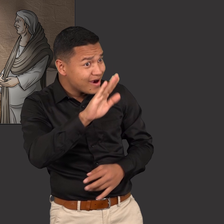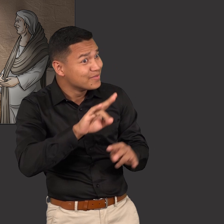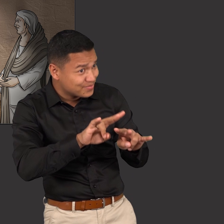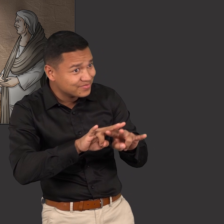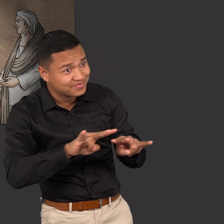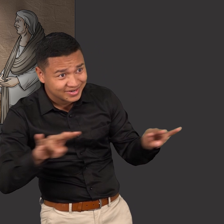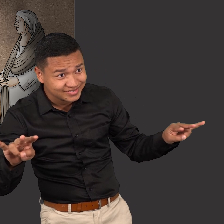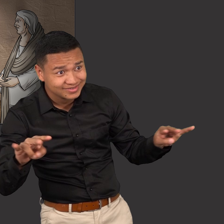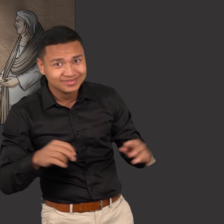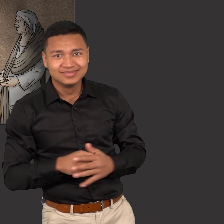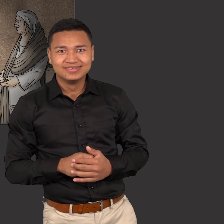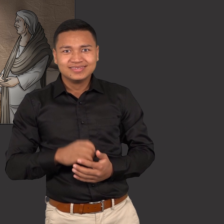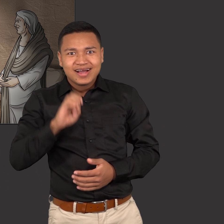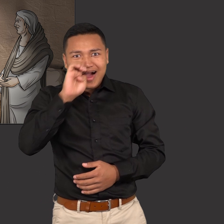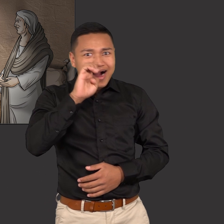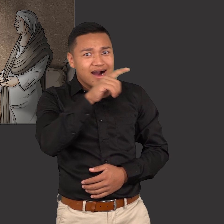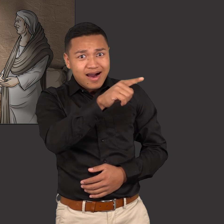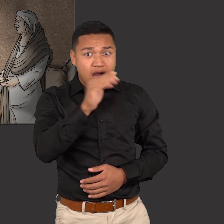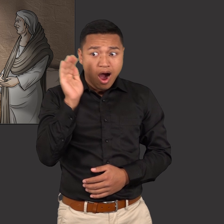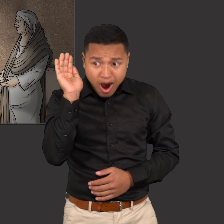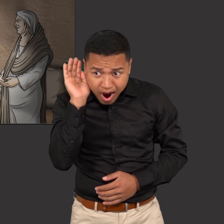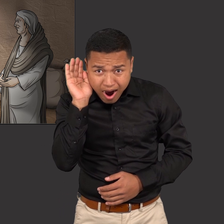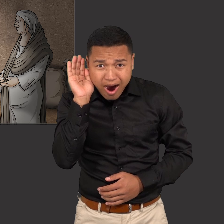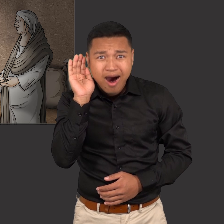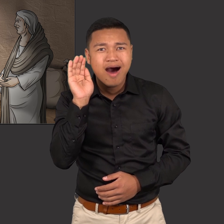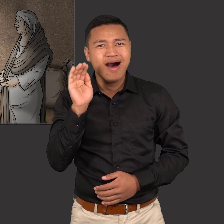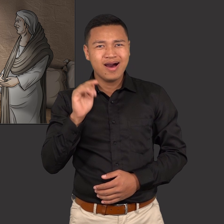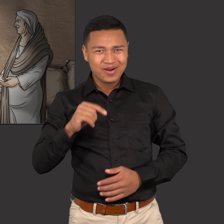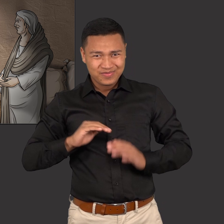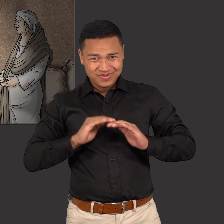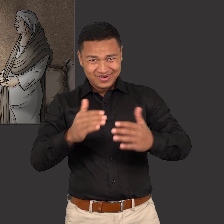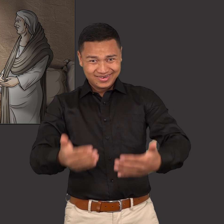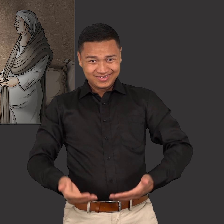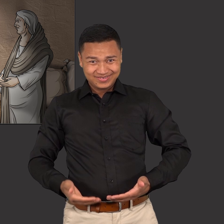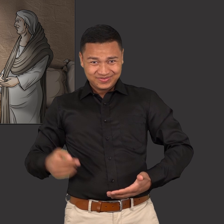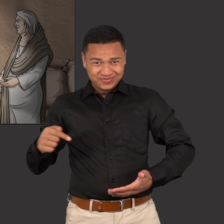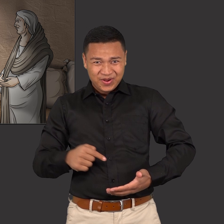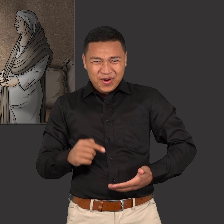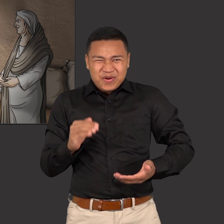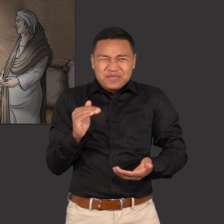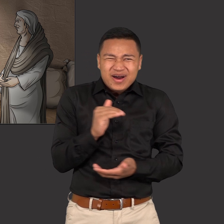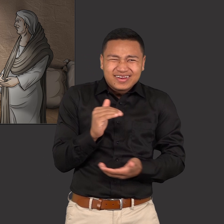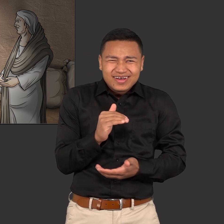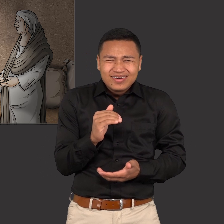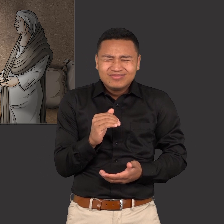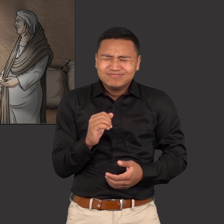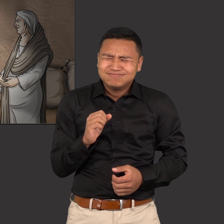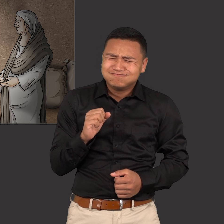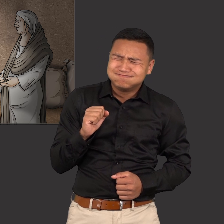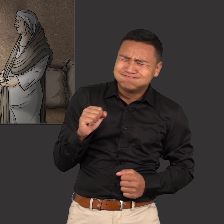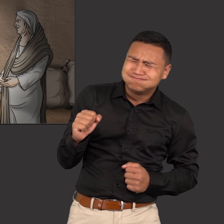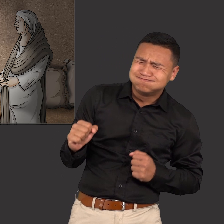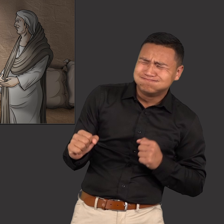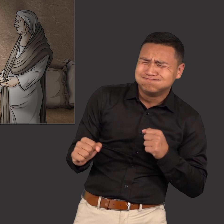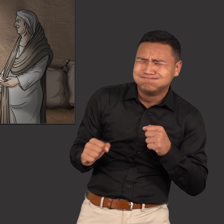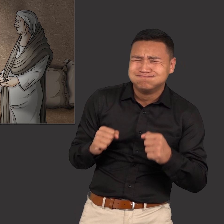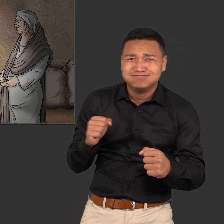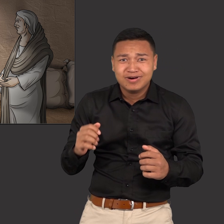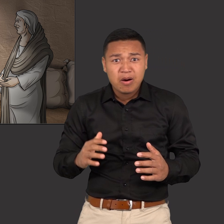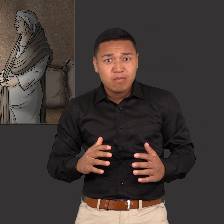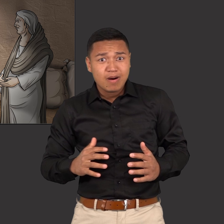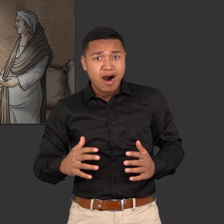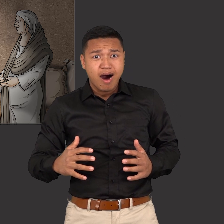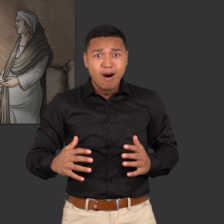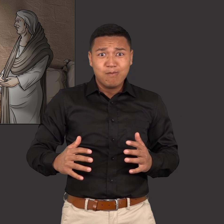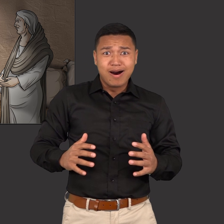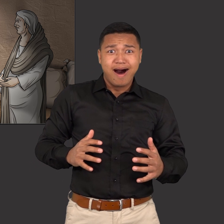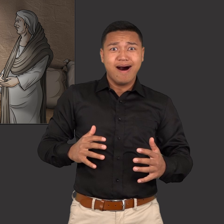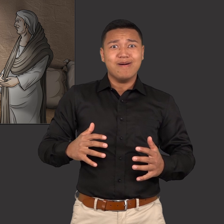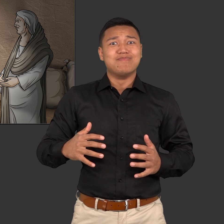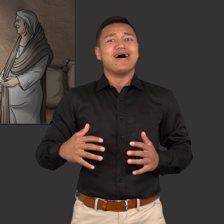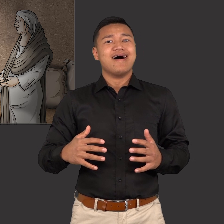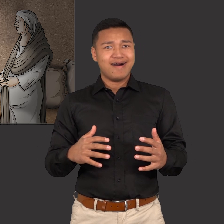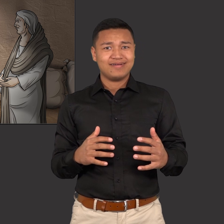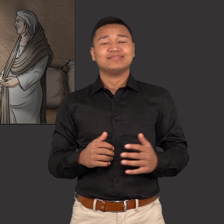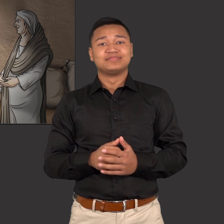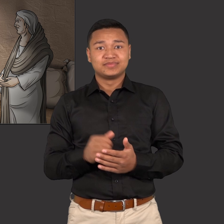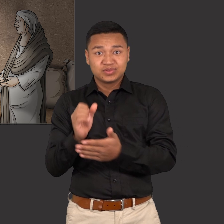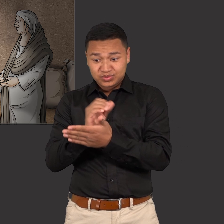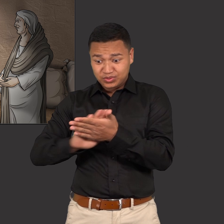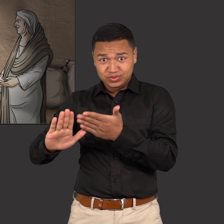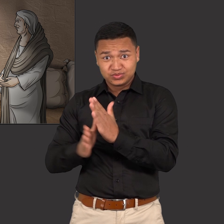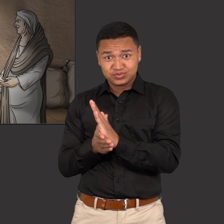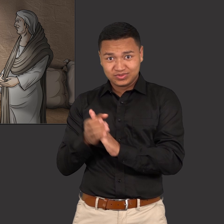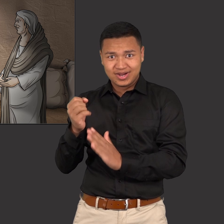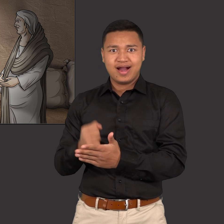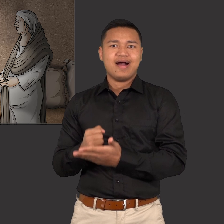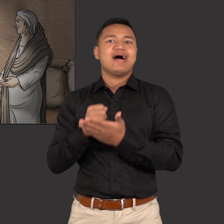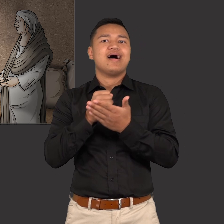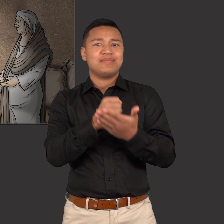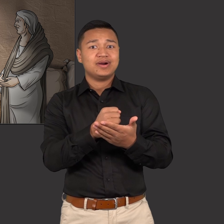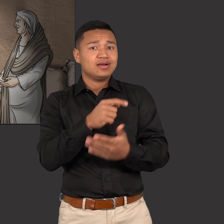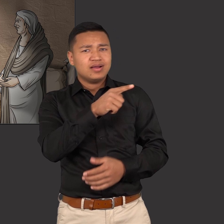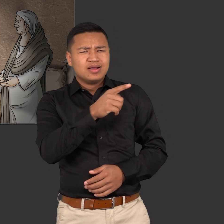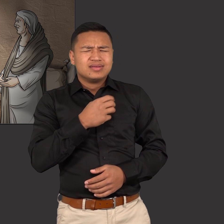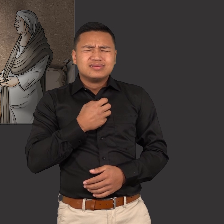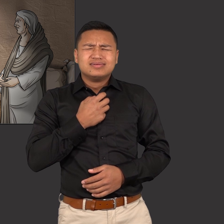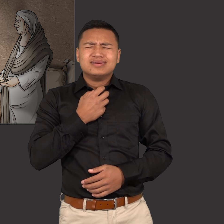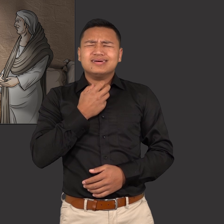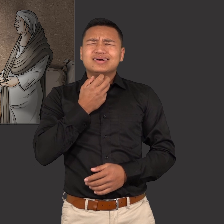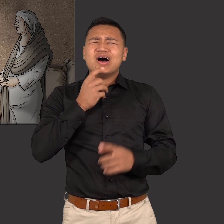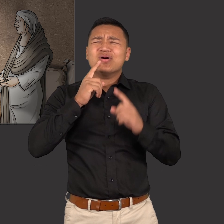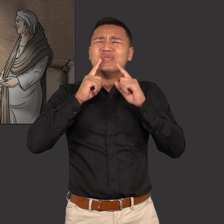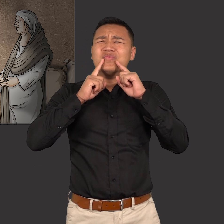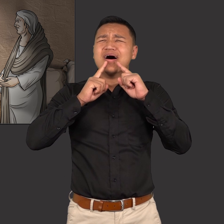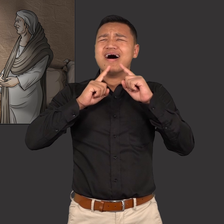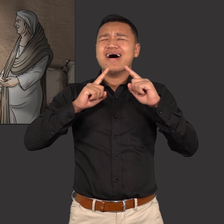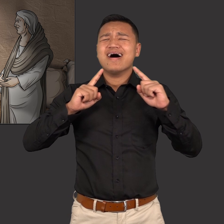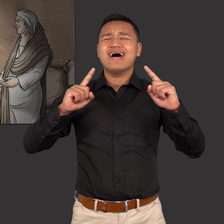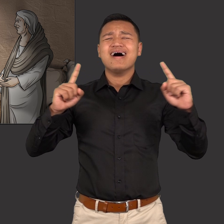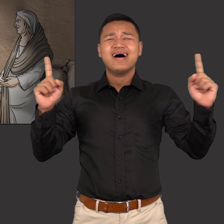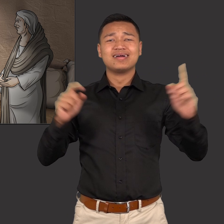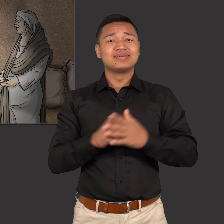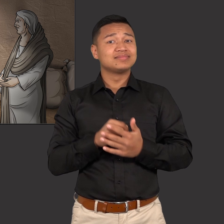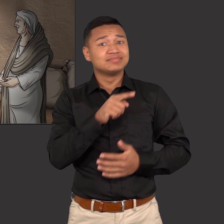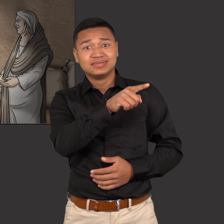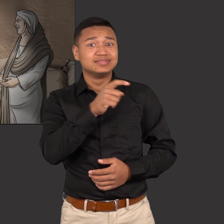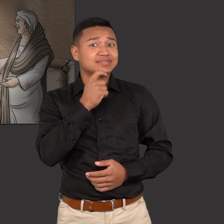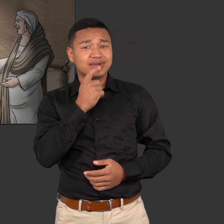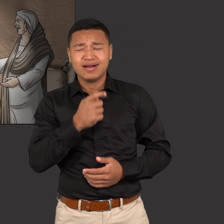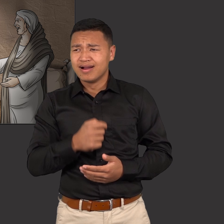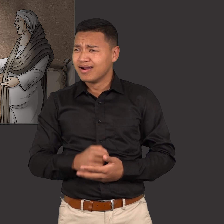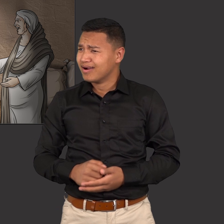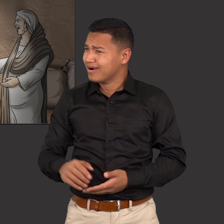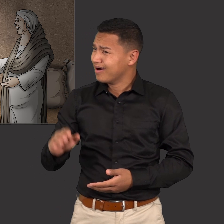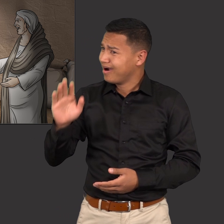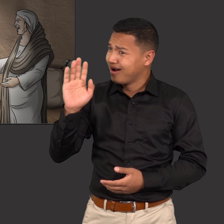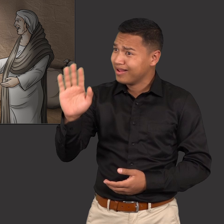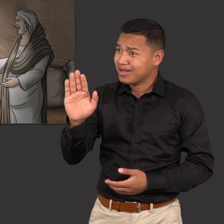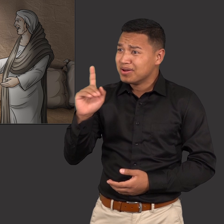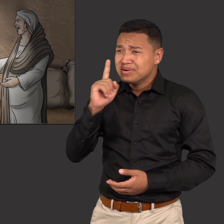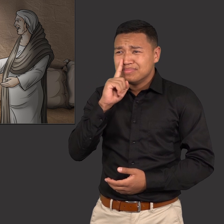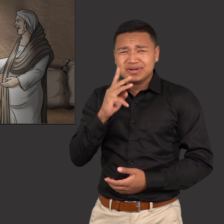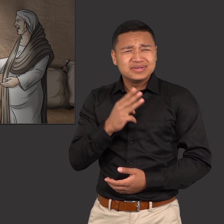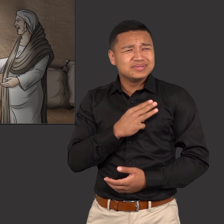When Elizabeth heard Mary’s greeting, the baby leaped in her womb, and Elizabeth was filled with the Holy Spirit.